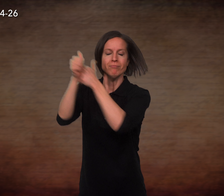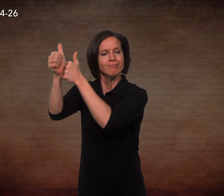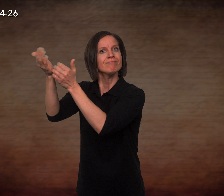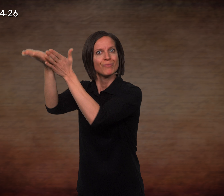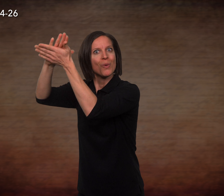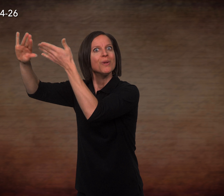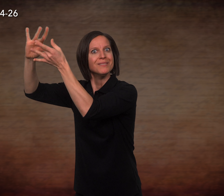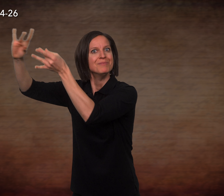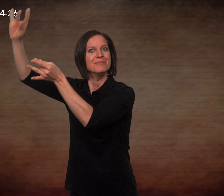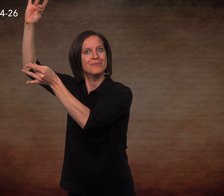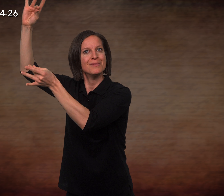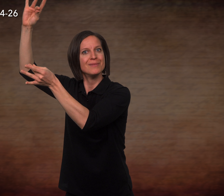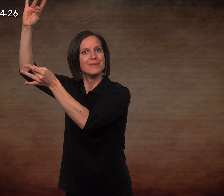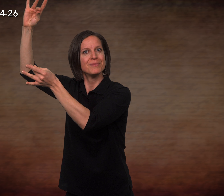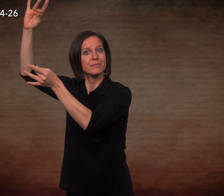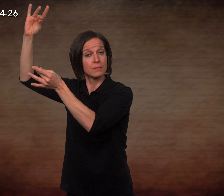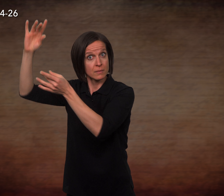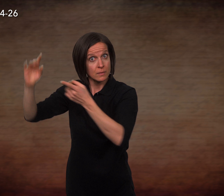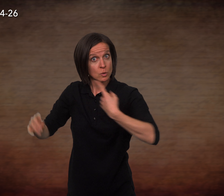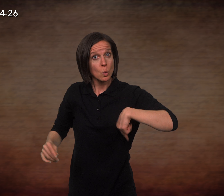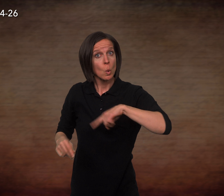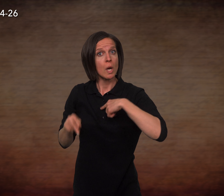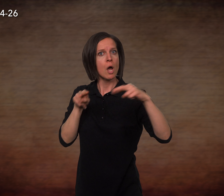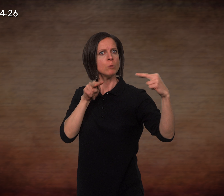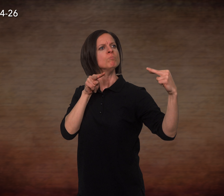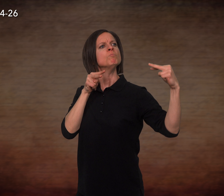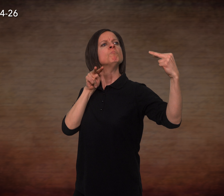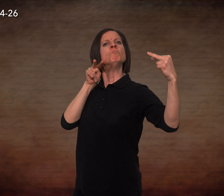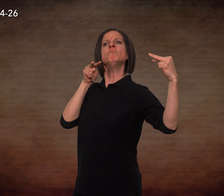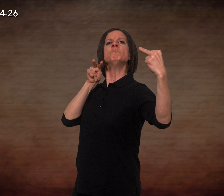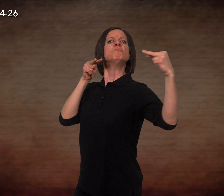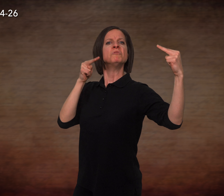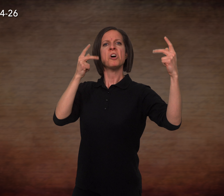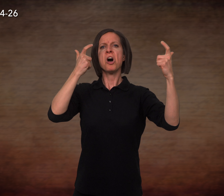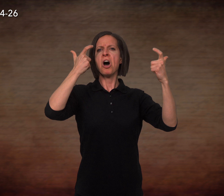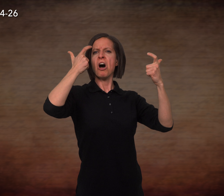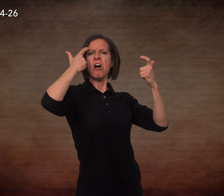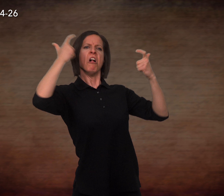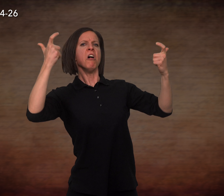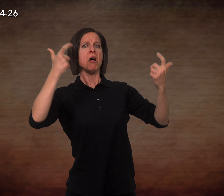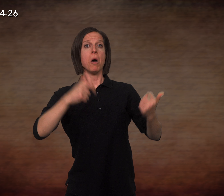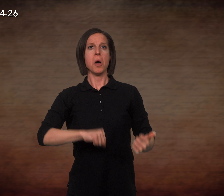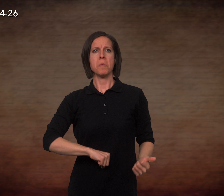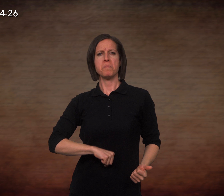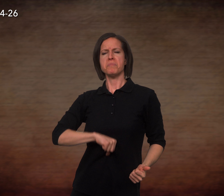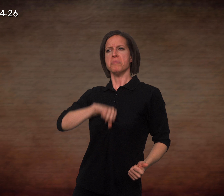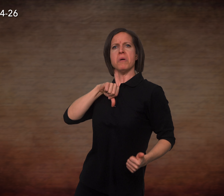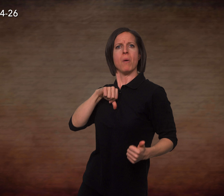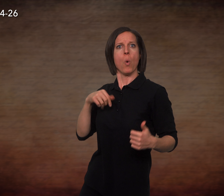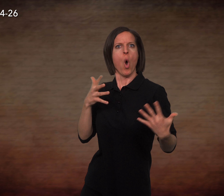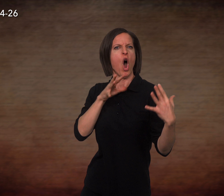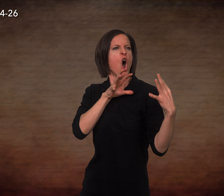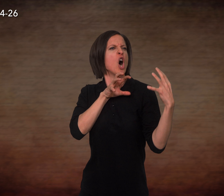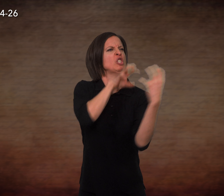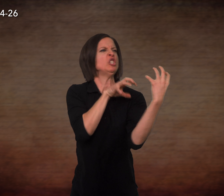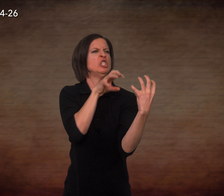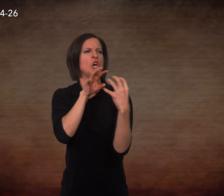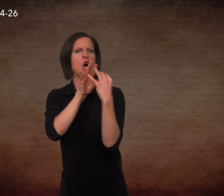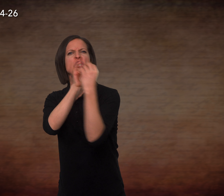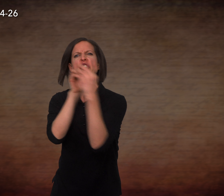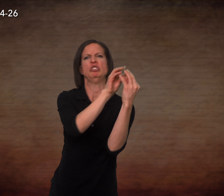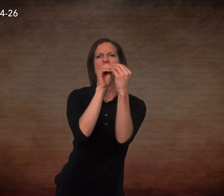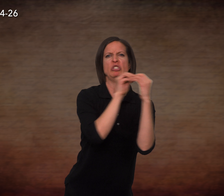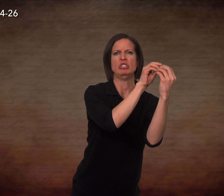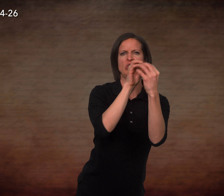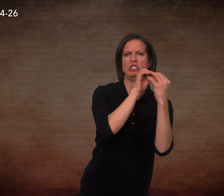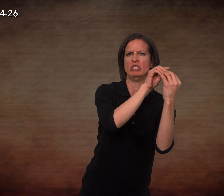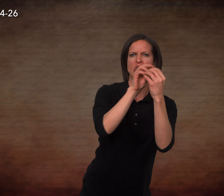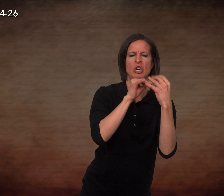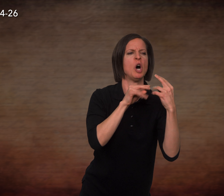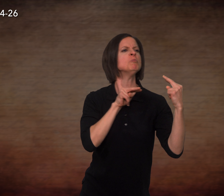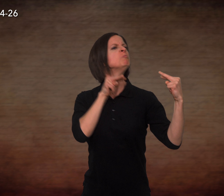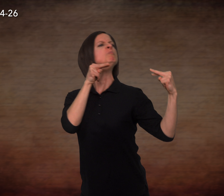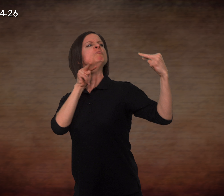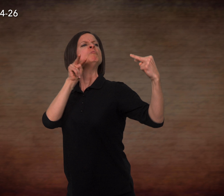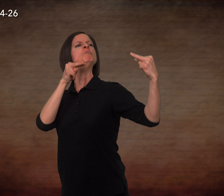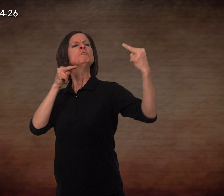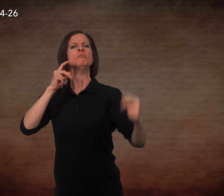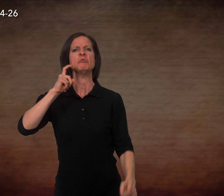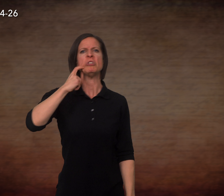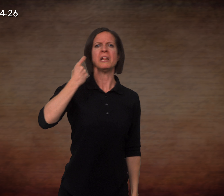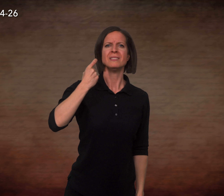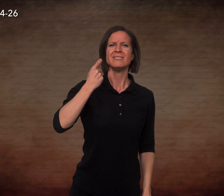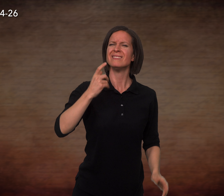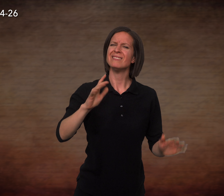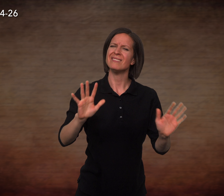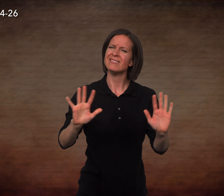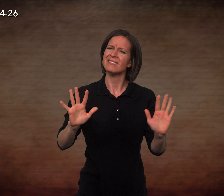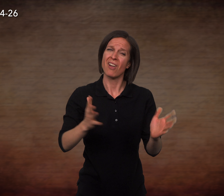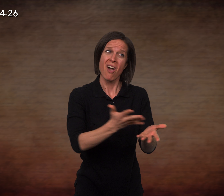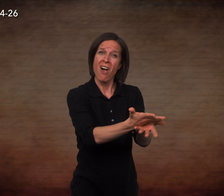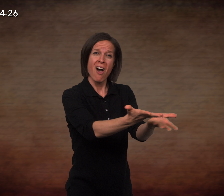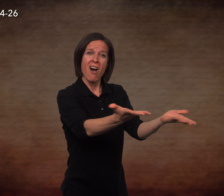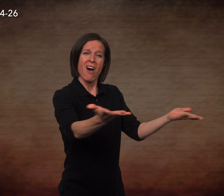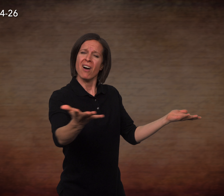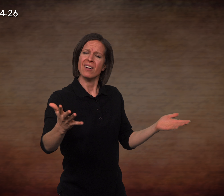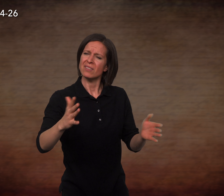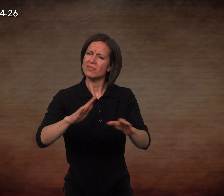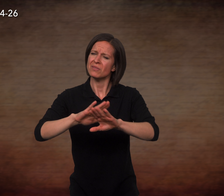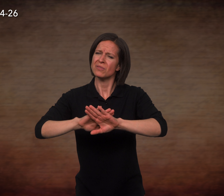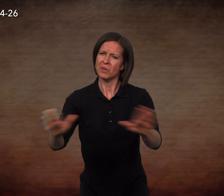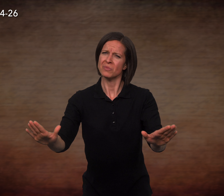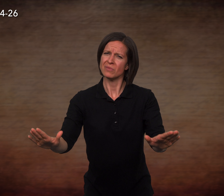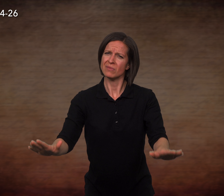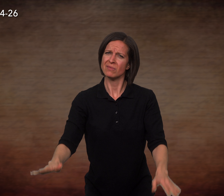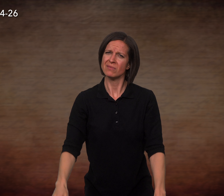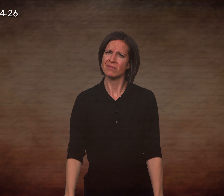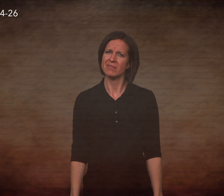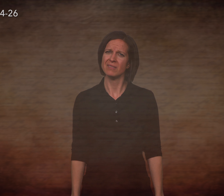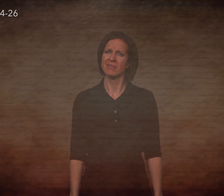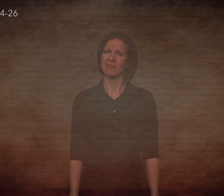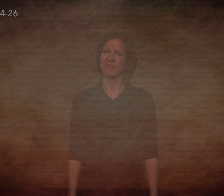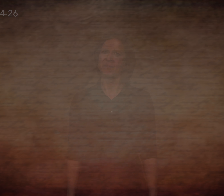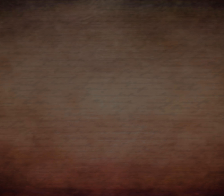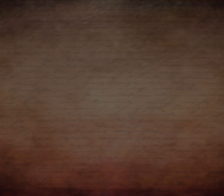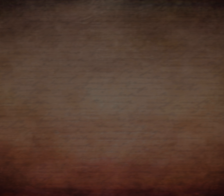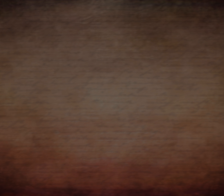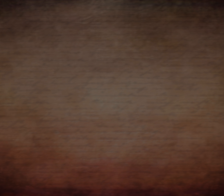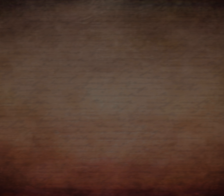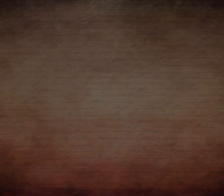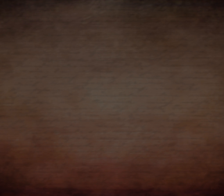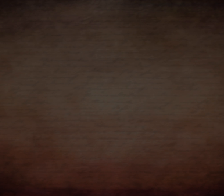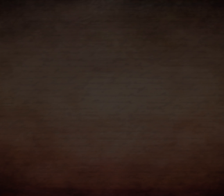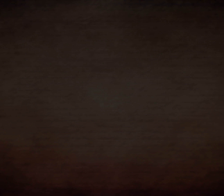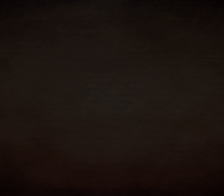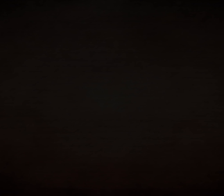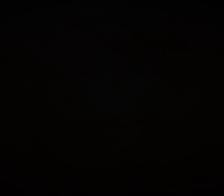Let us not become conceited, provoking and envying one another.